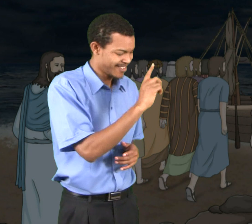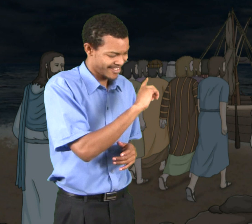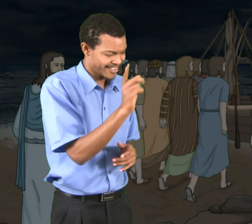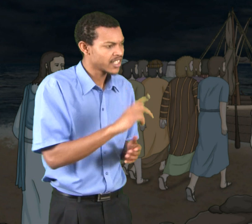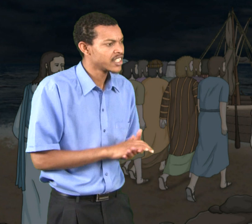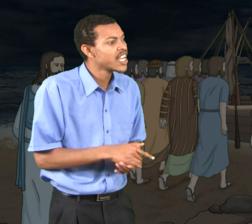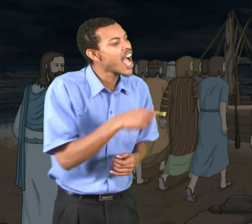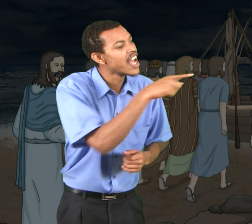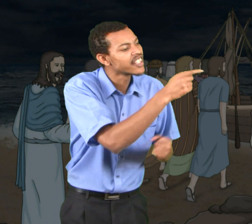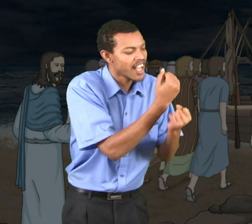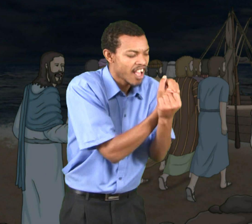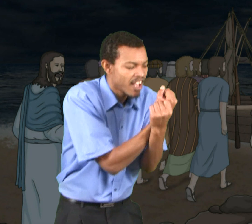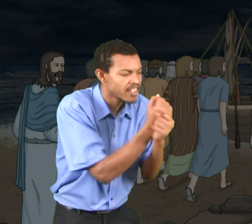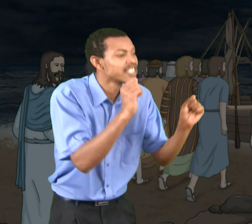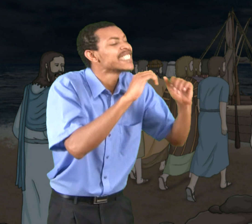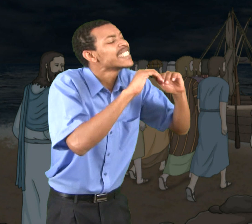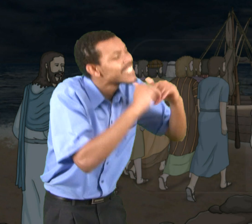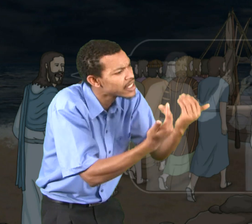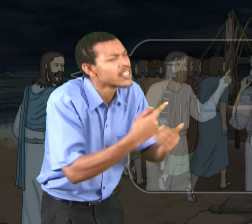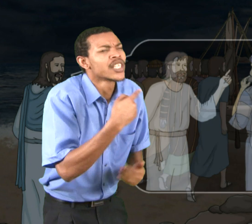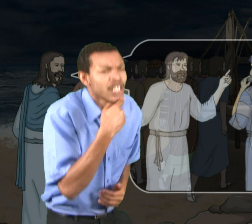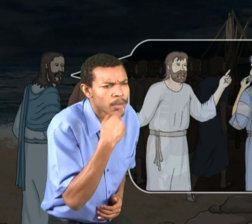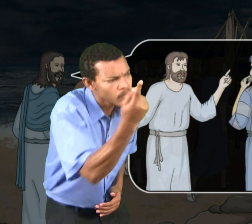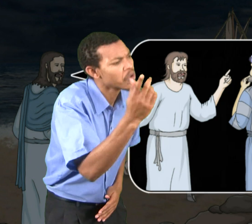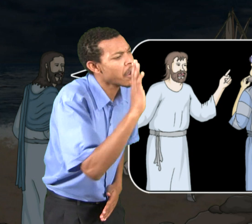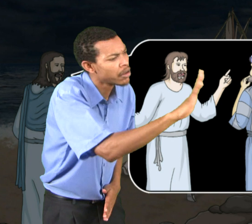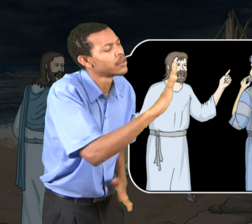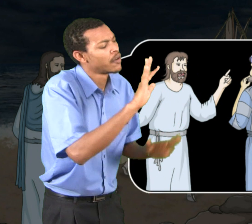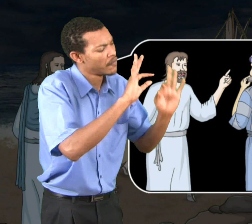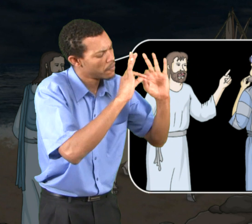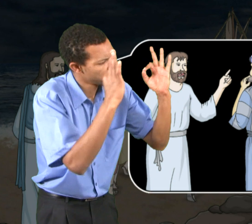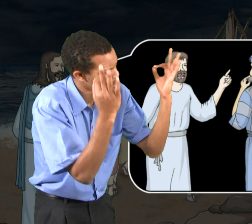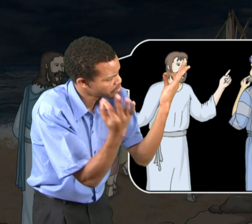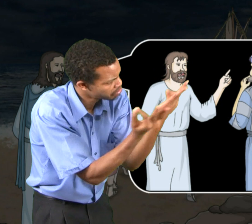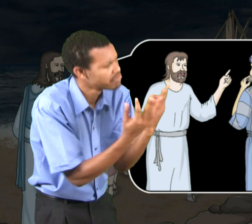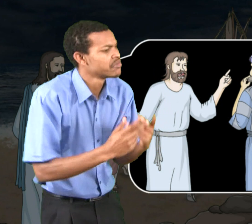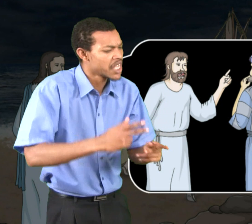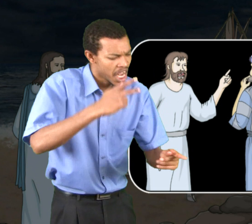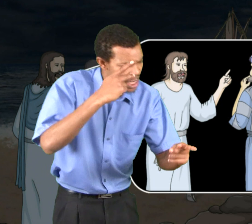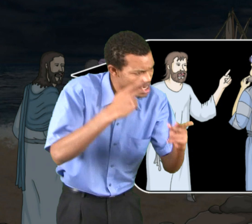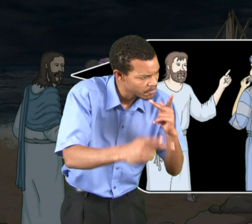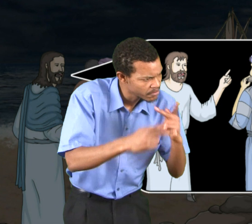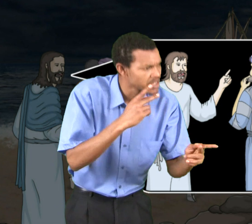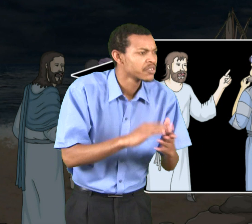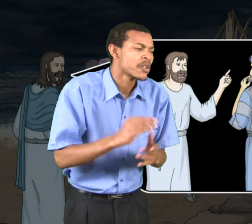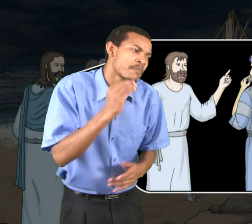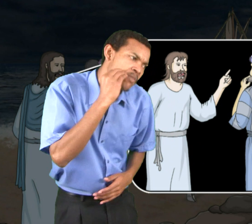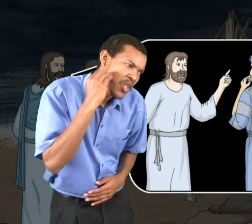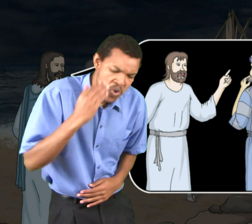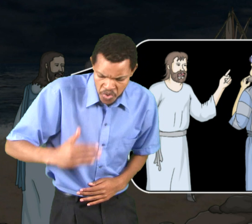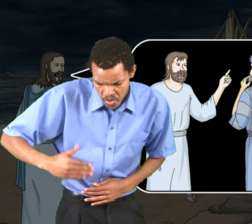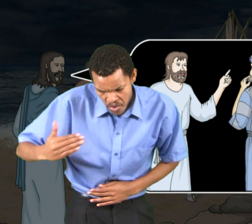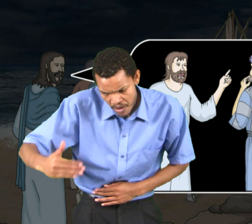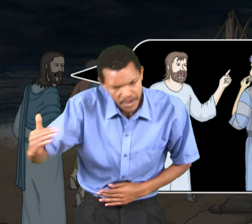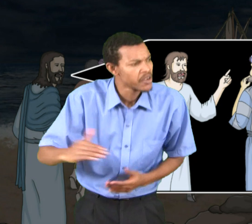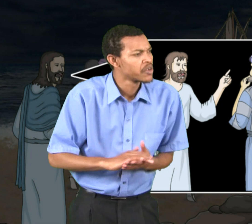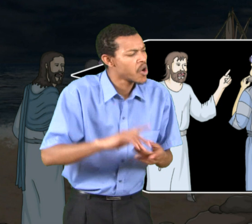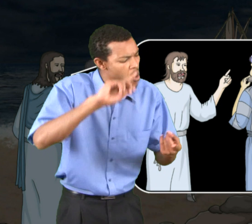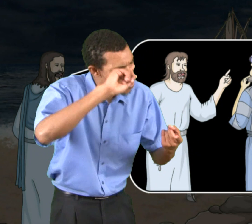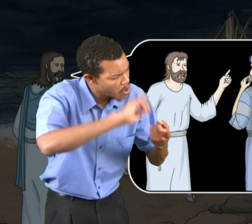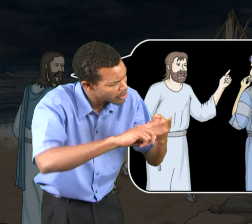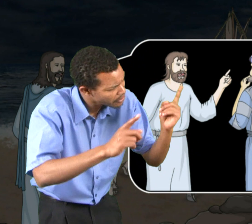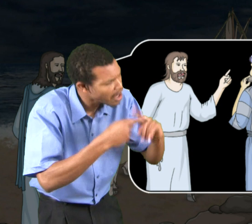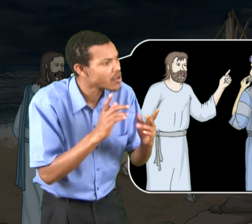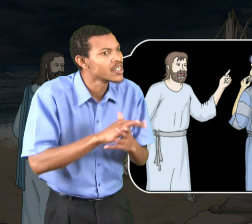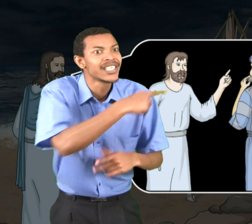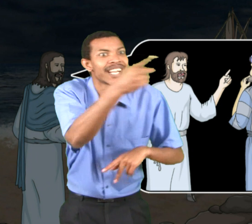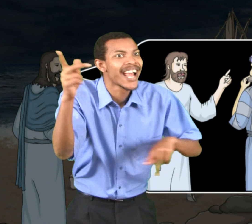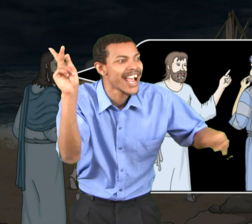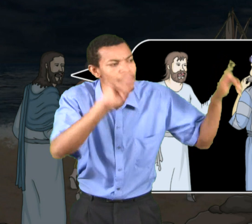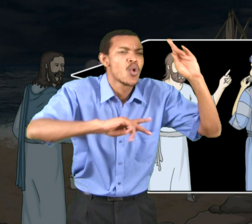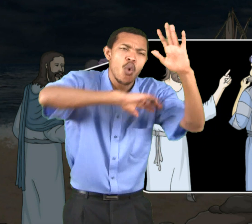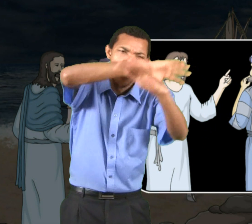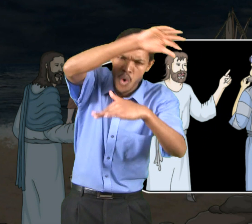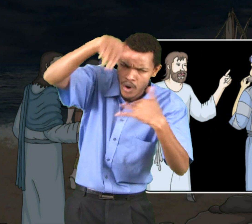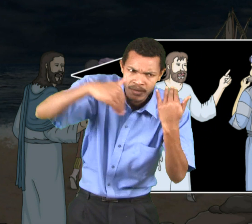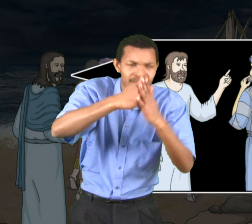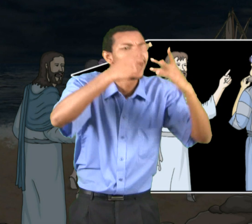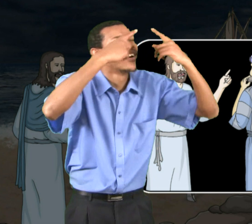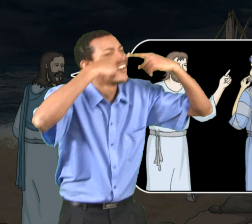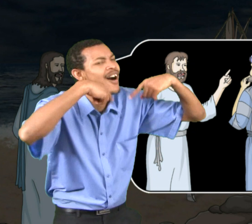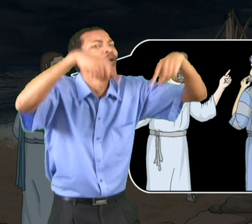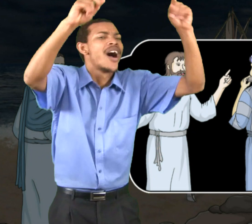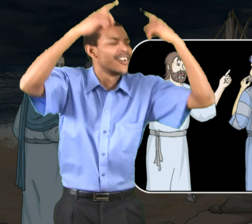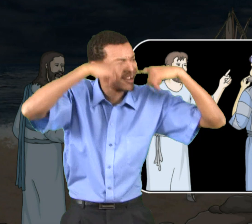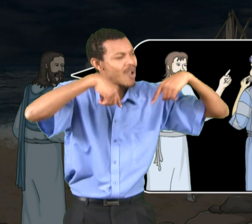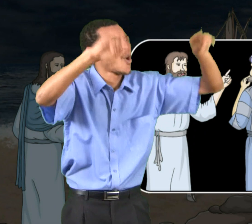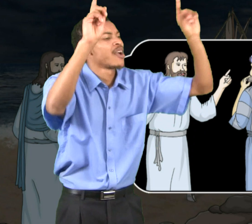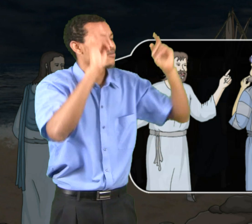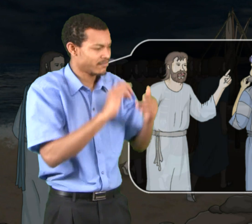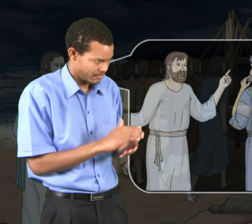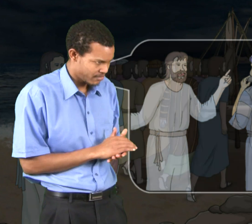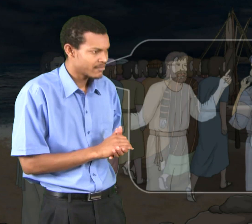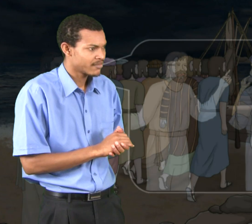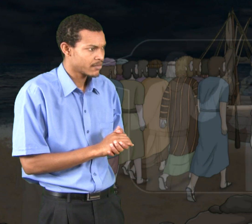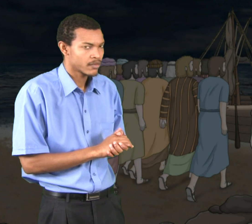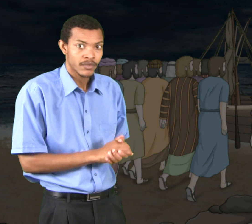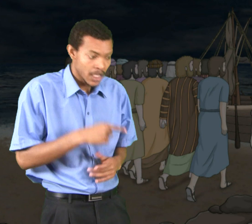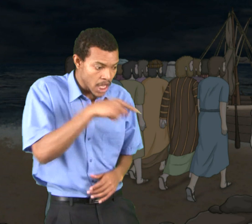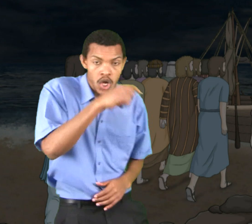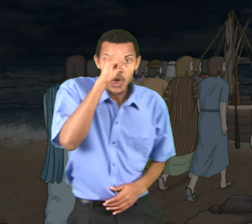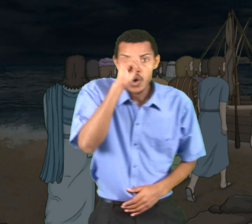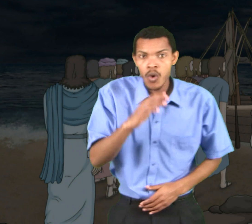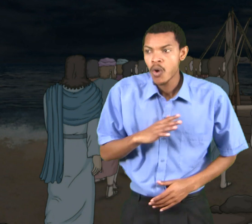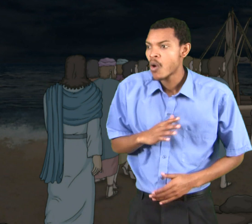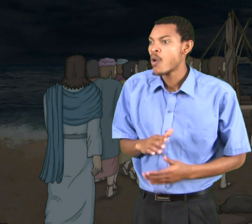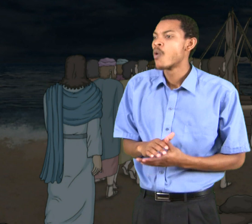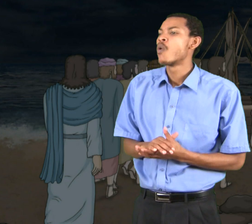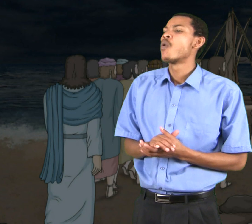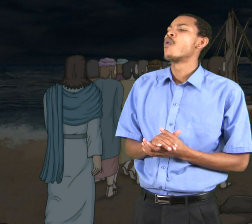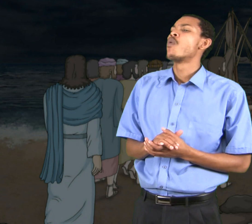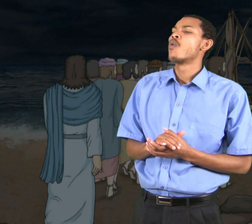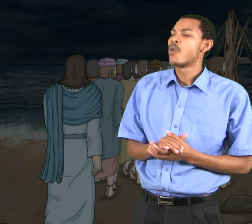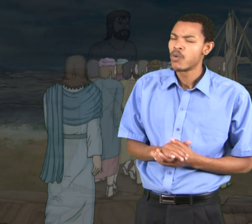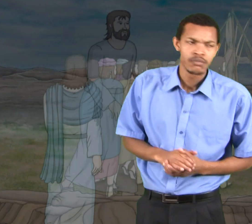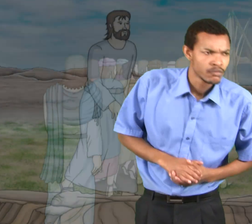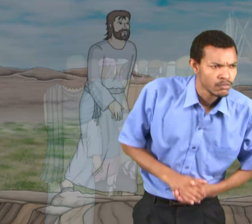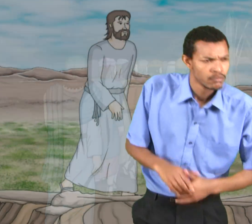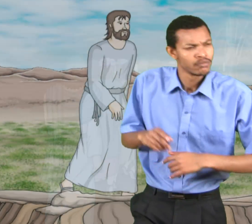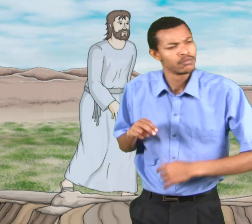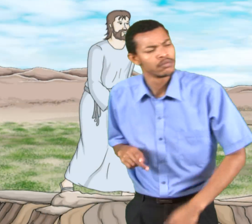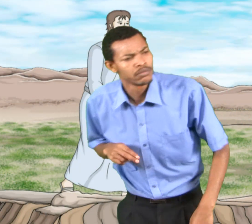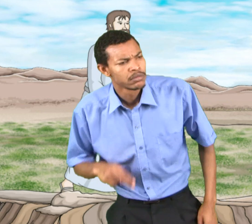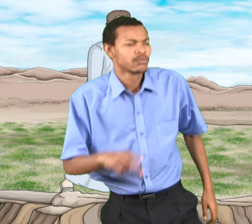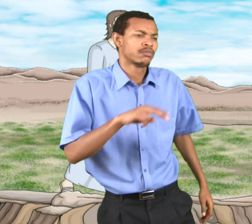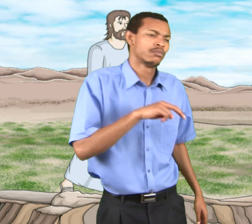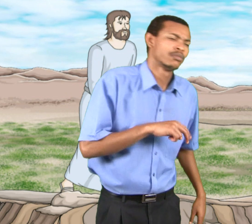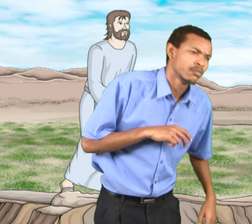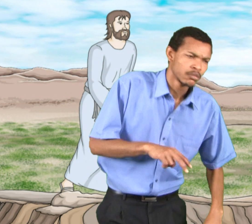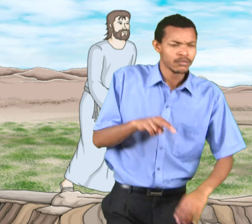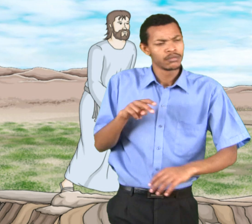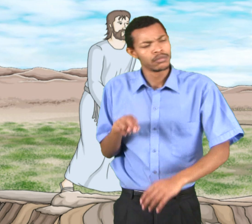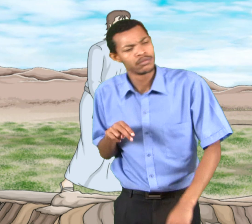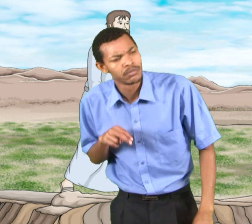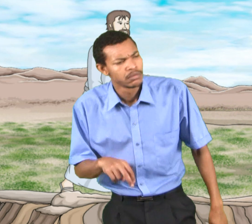“Go home to your own people,” He said, “and tell them how much the Lord has done for you, and what mercy He has shown you.”